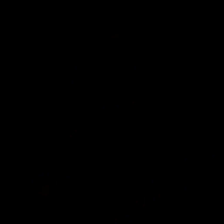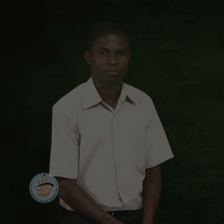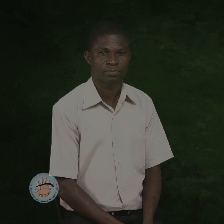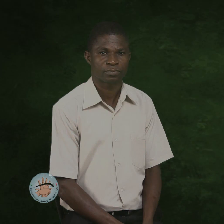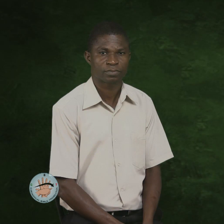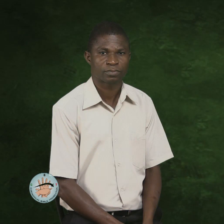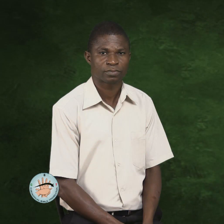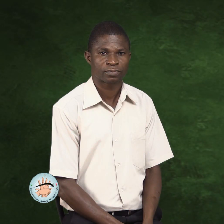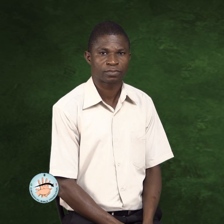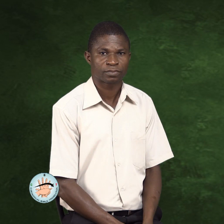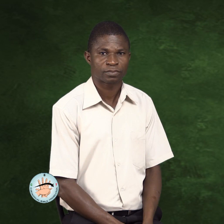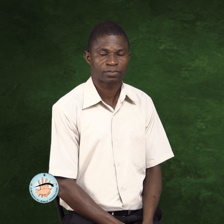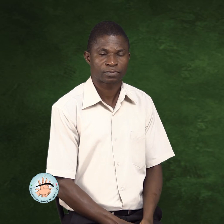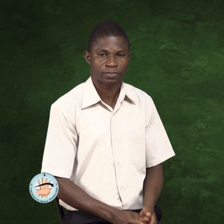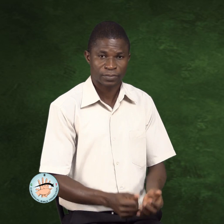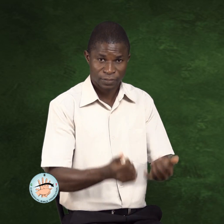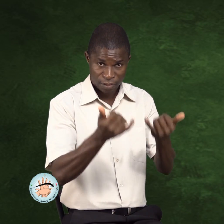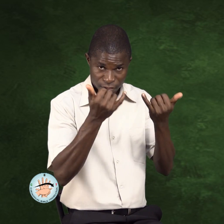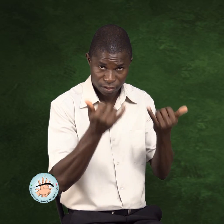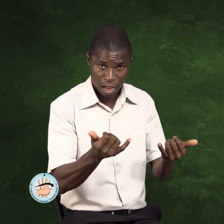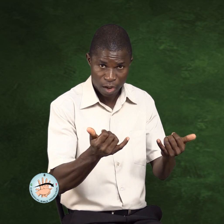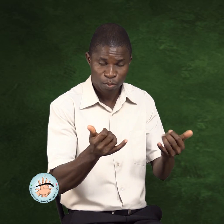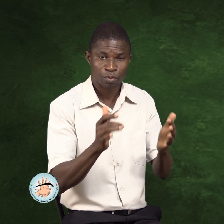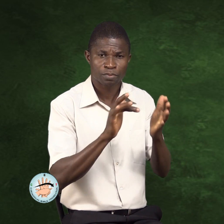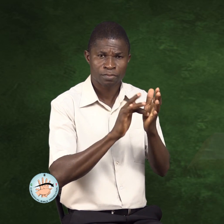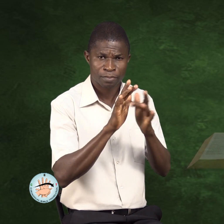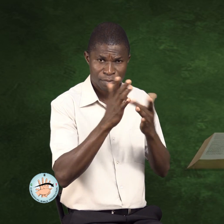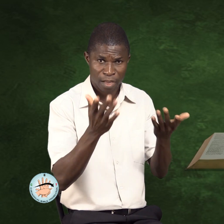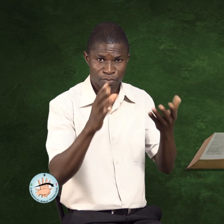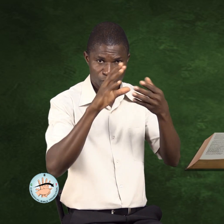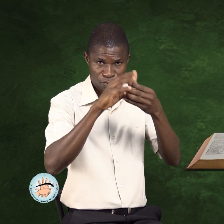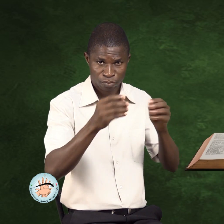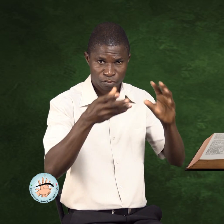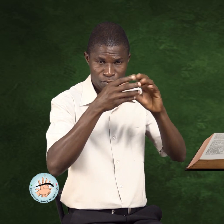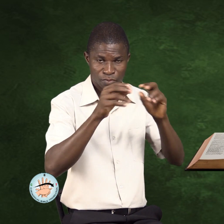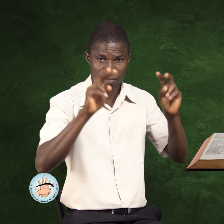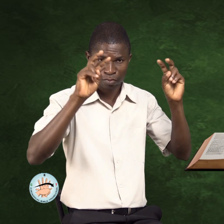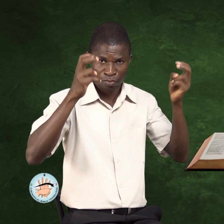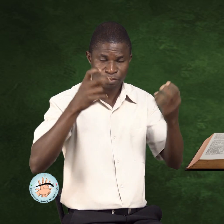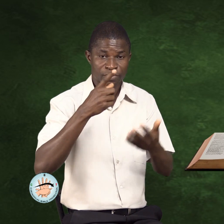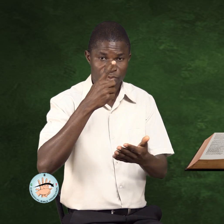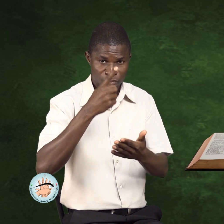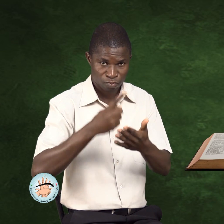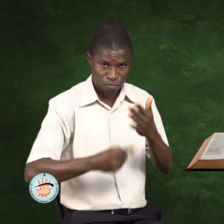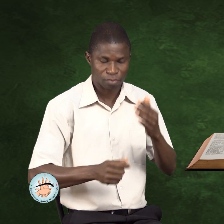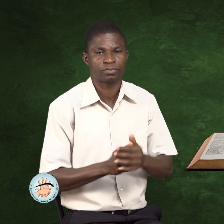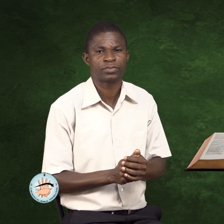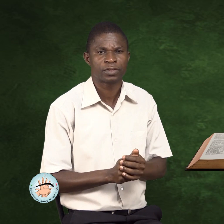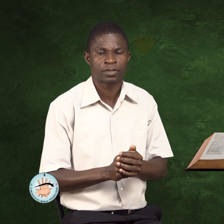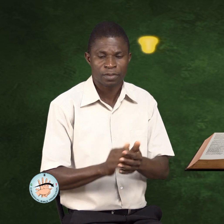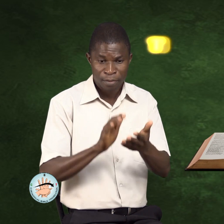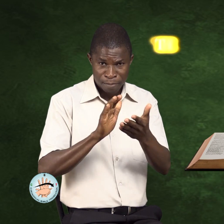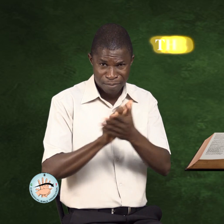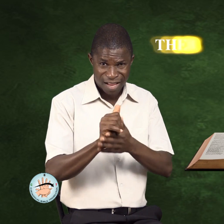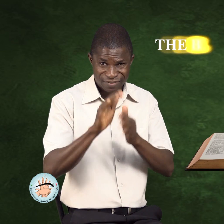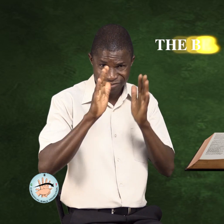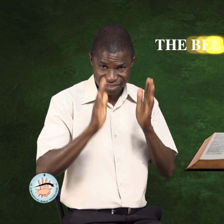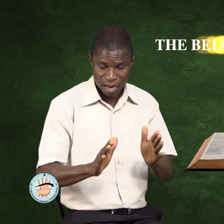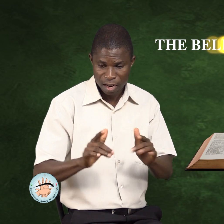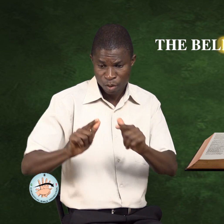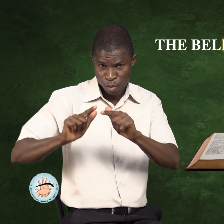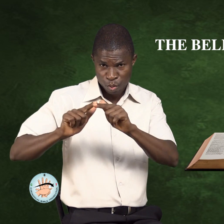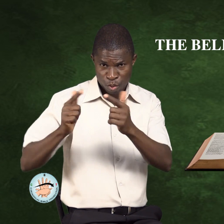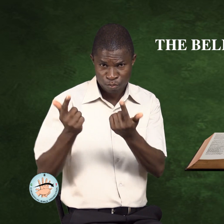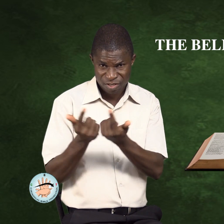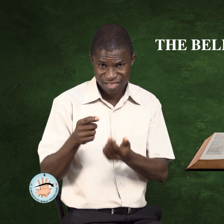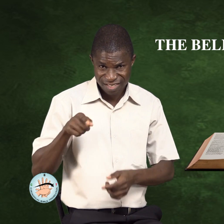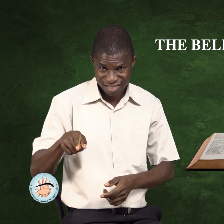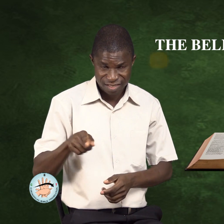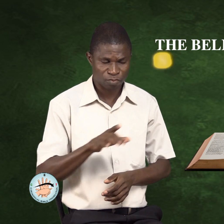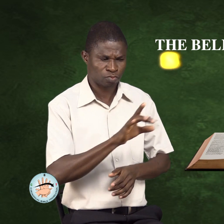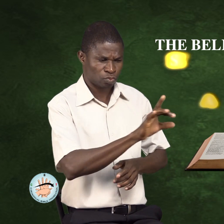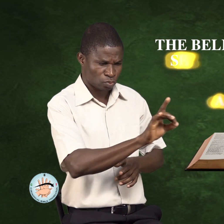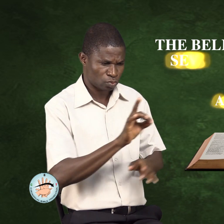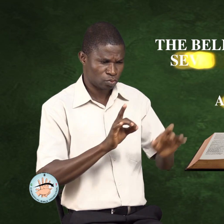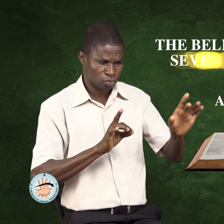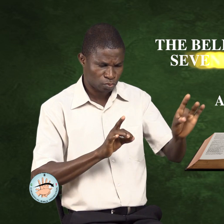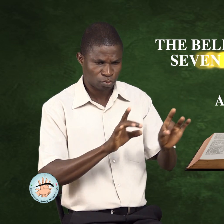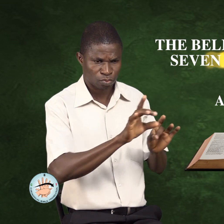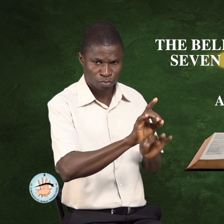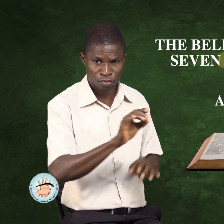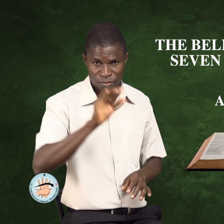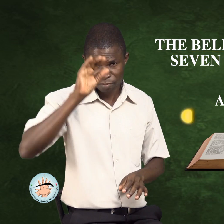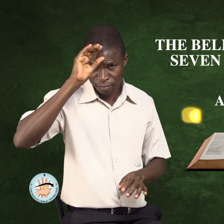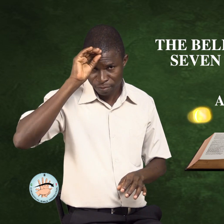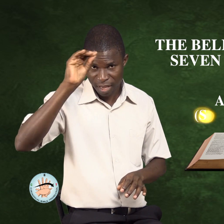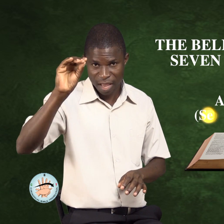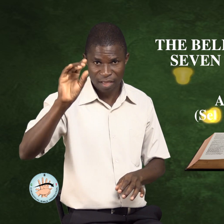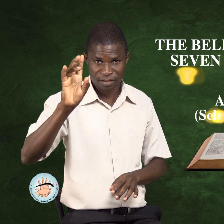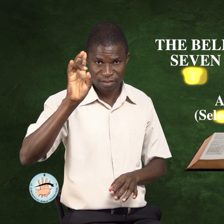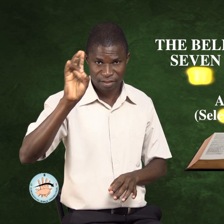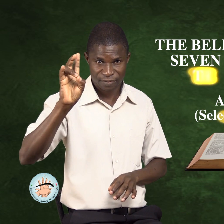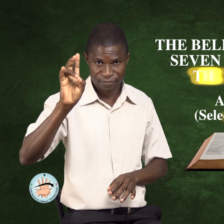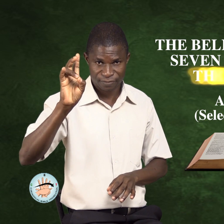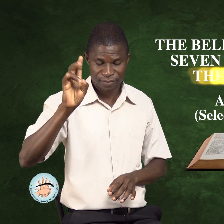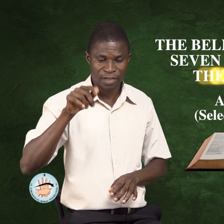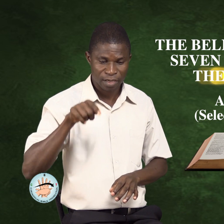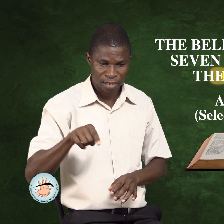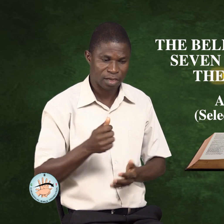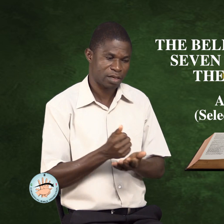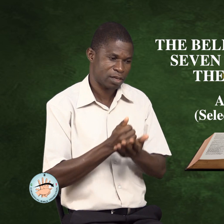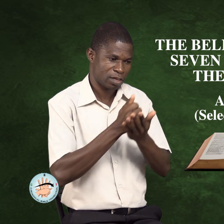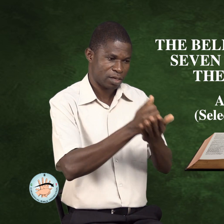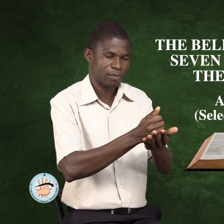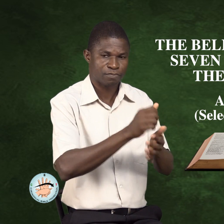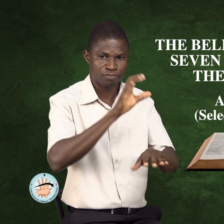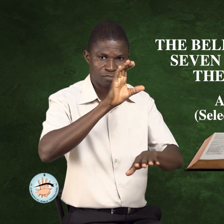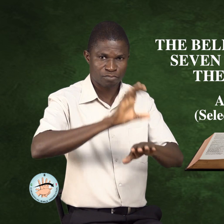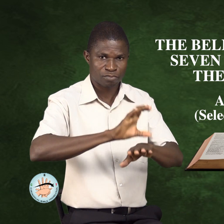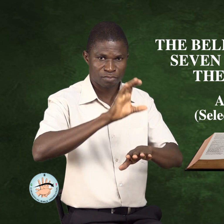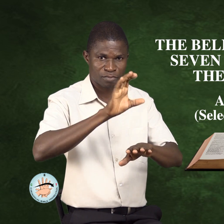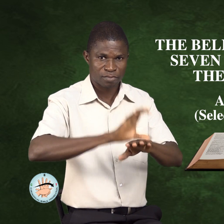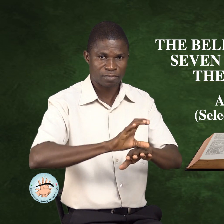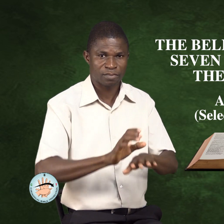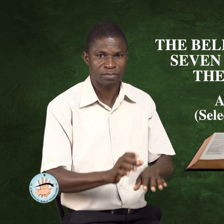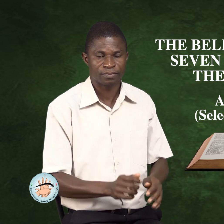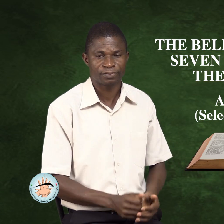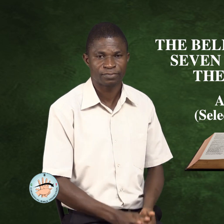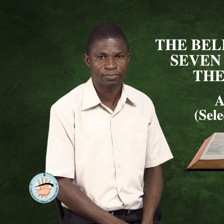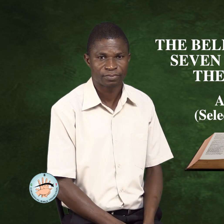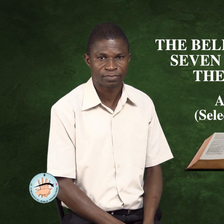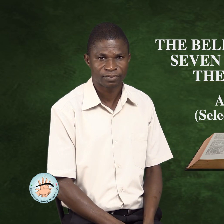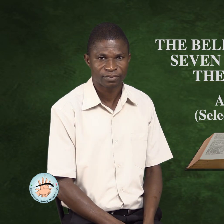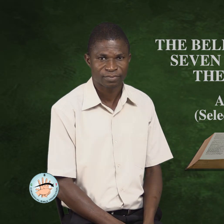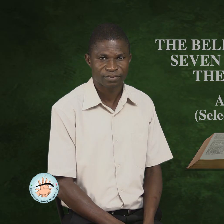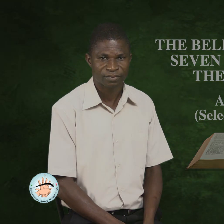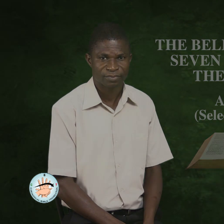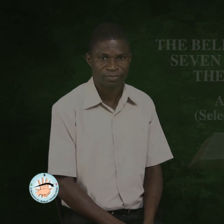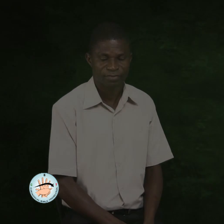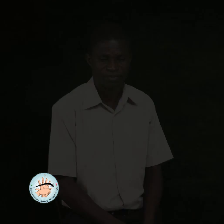The believers choose seven men to help the church